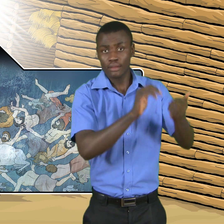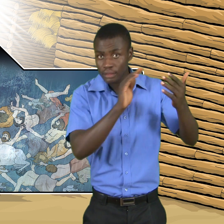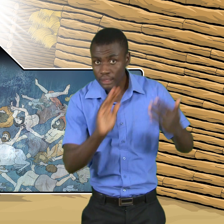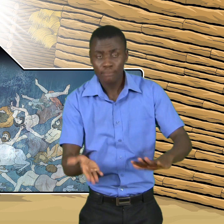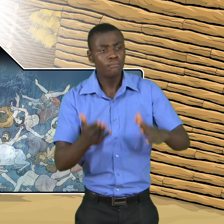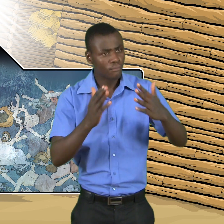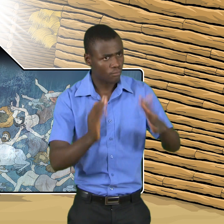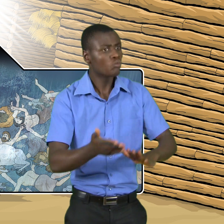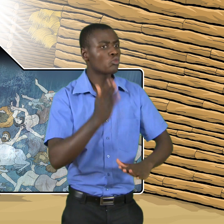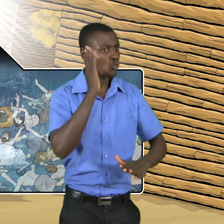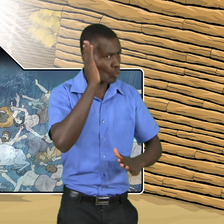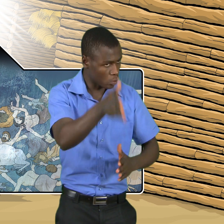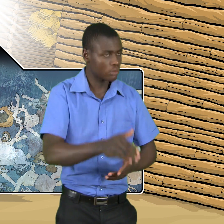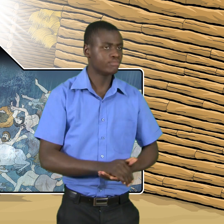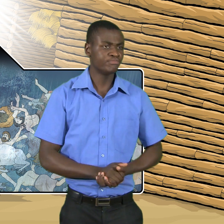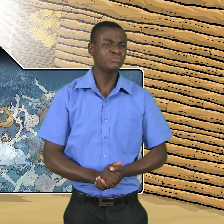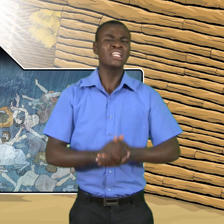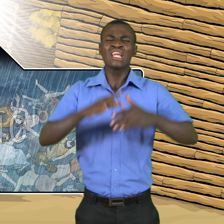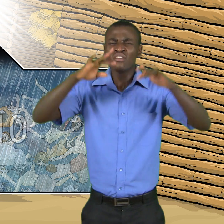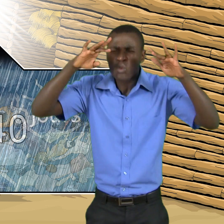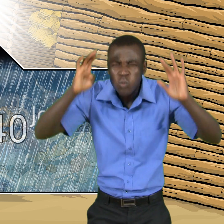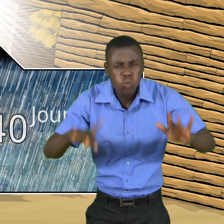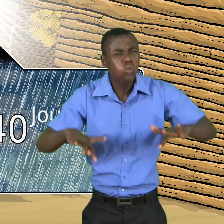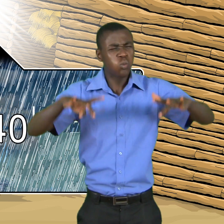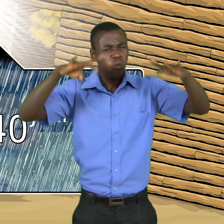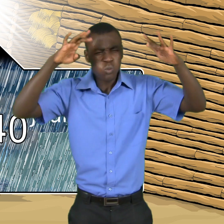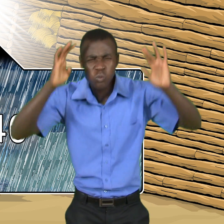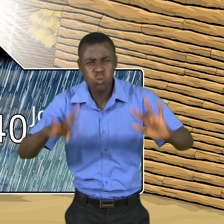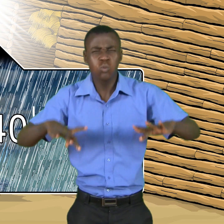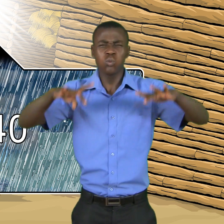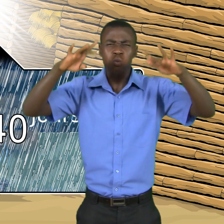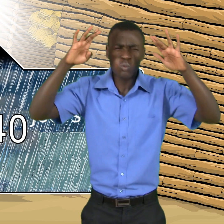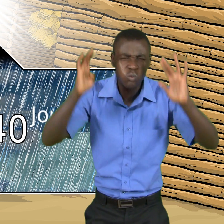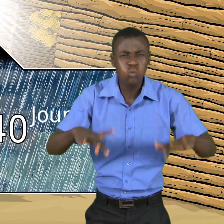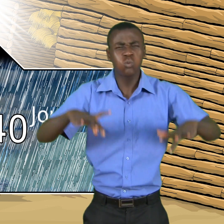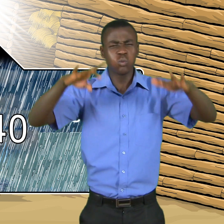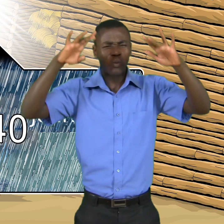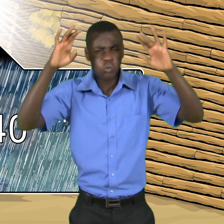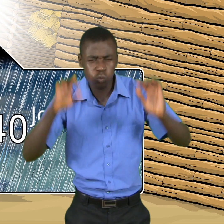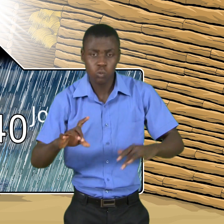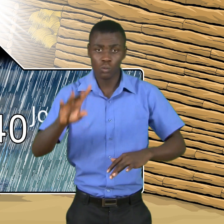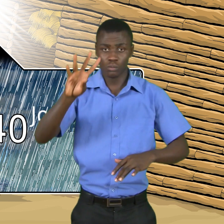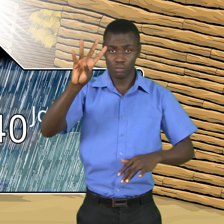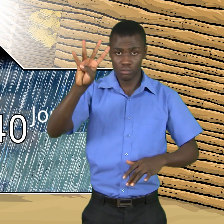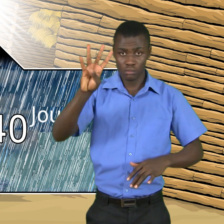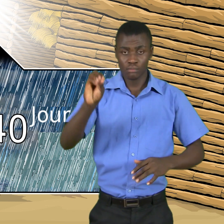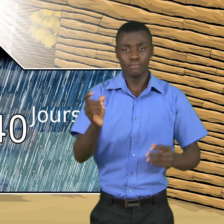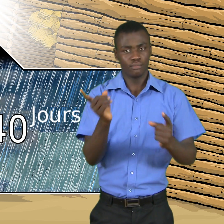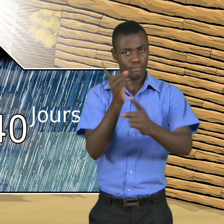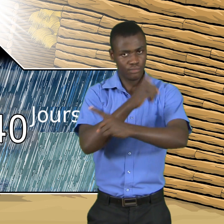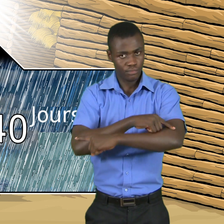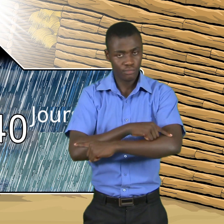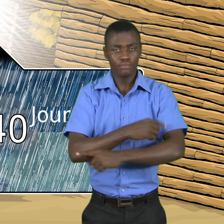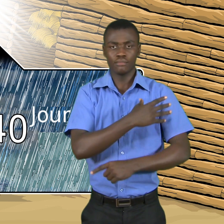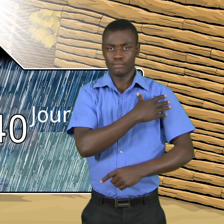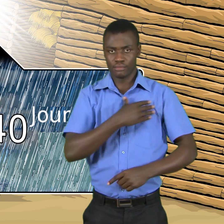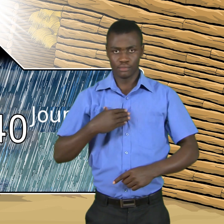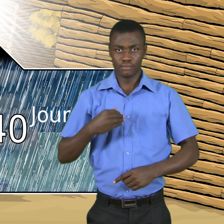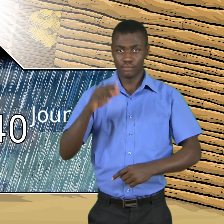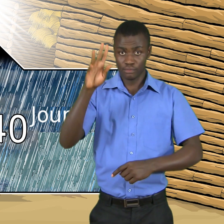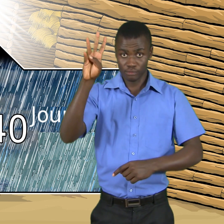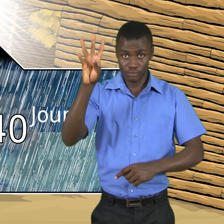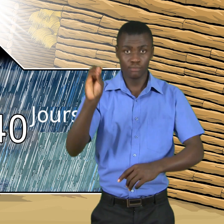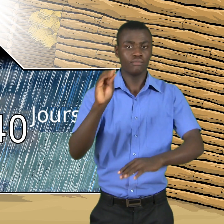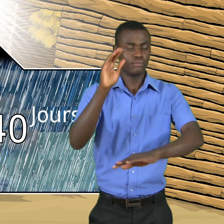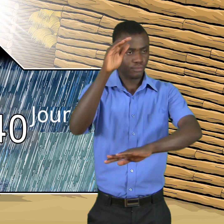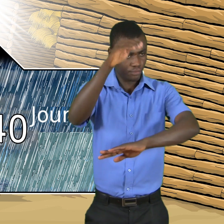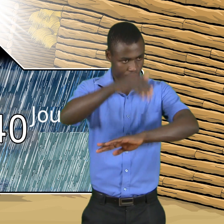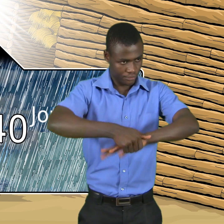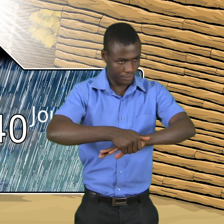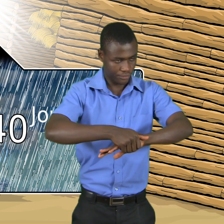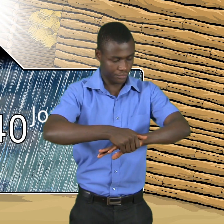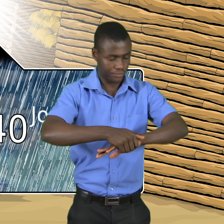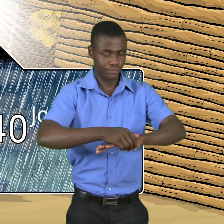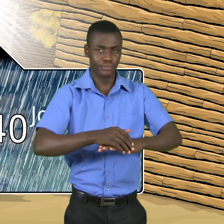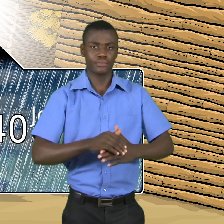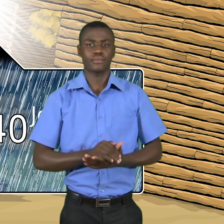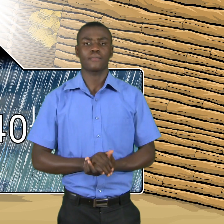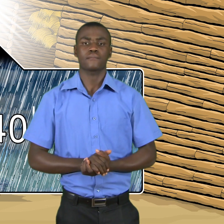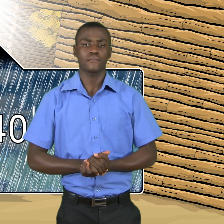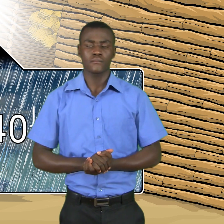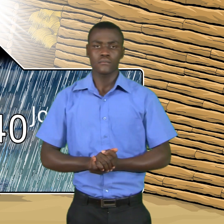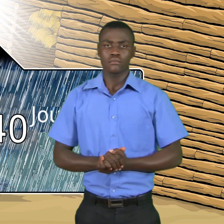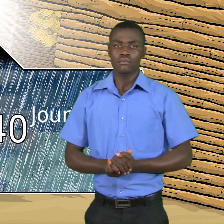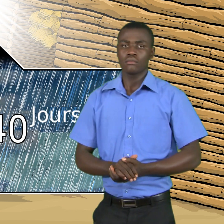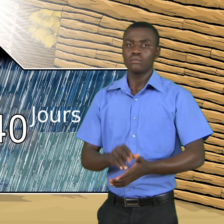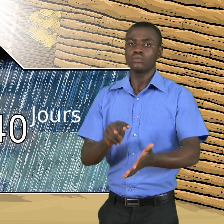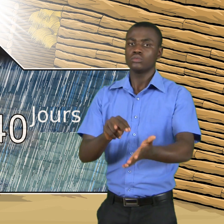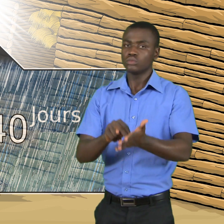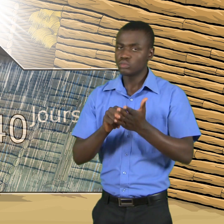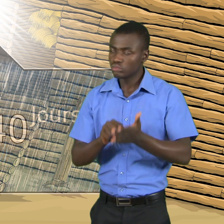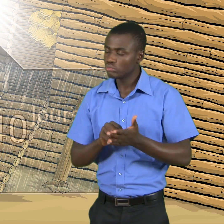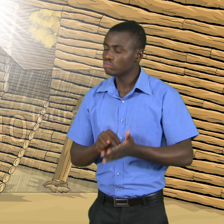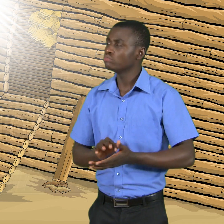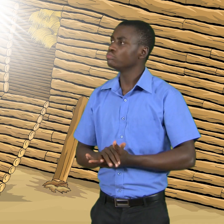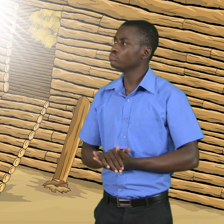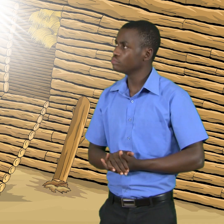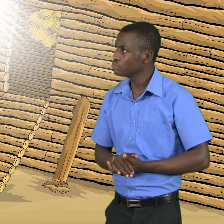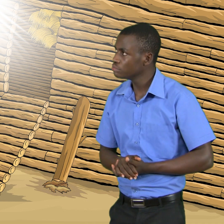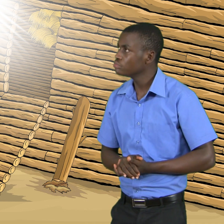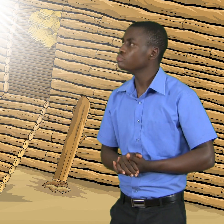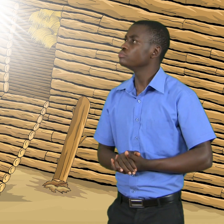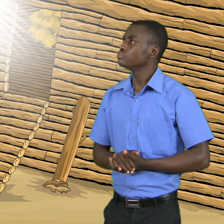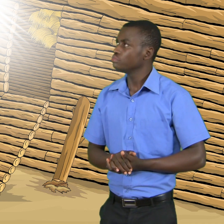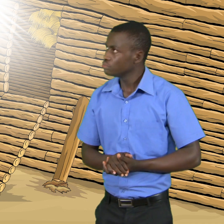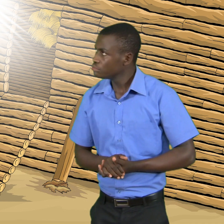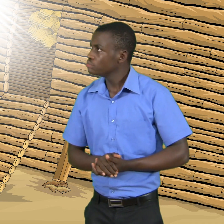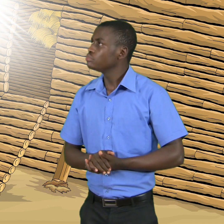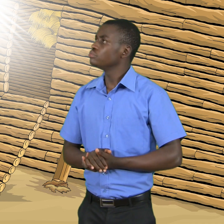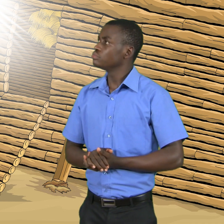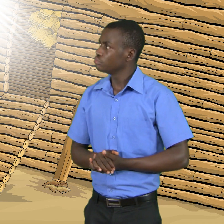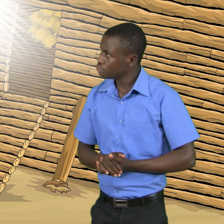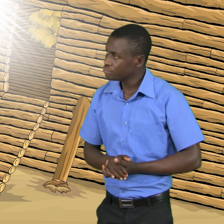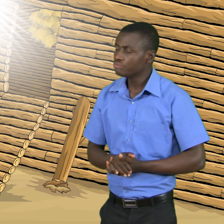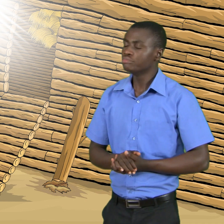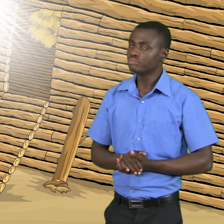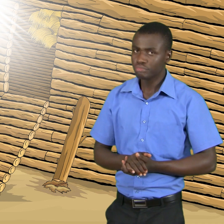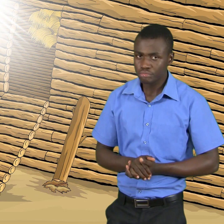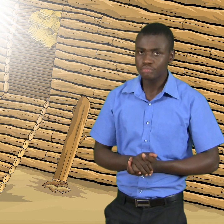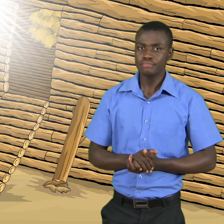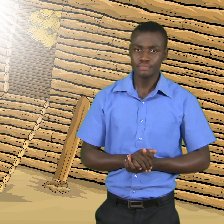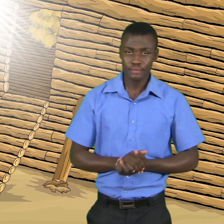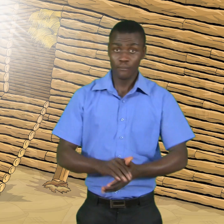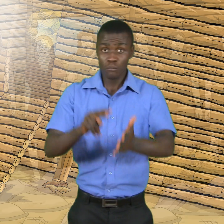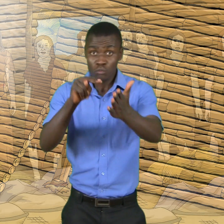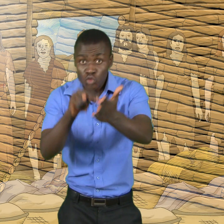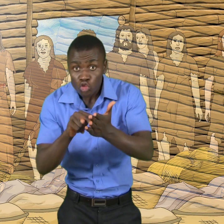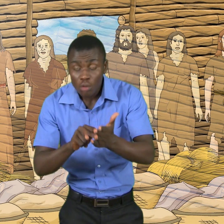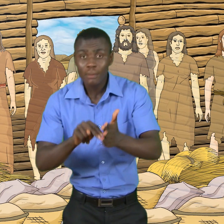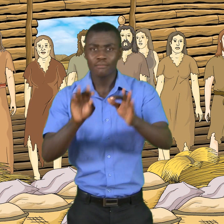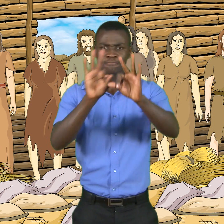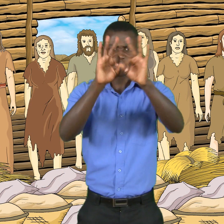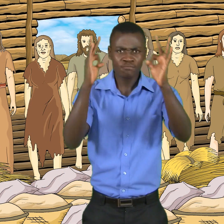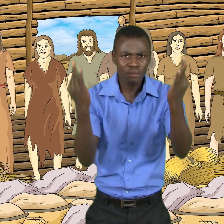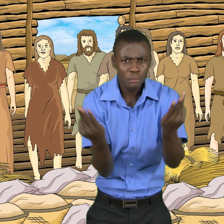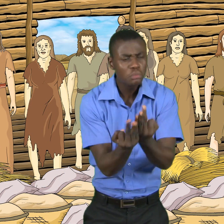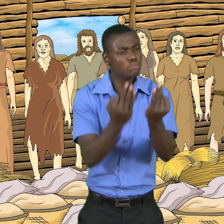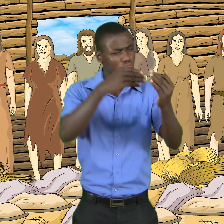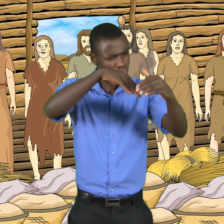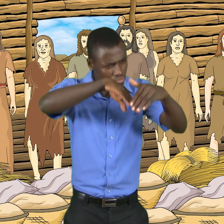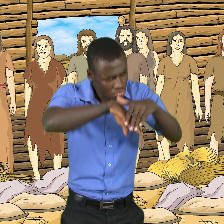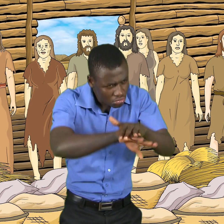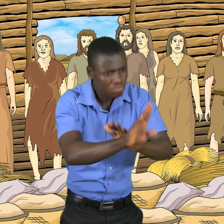And Noah did all that the LORD had commanded him. Now Noah was 600 years old when the floodwaters came upon the earth.